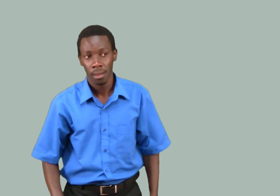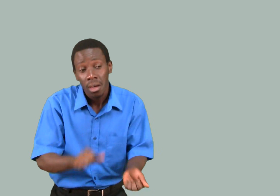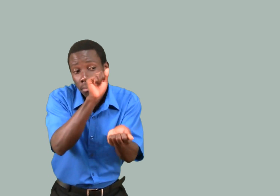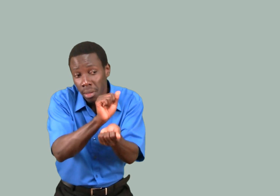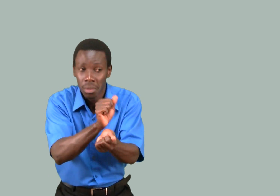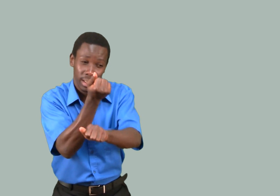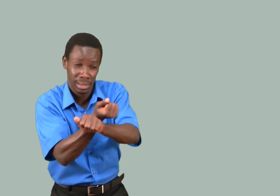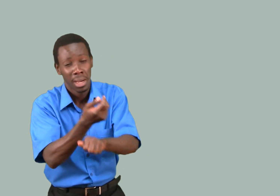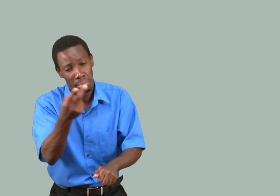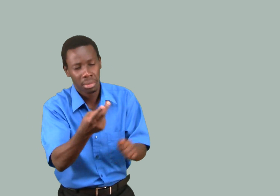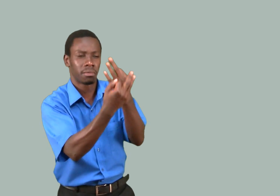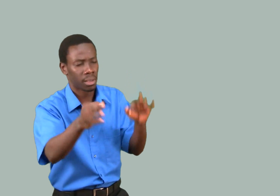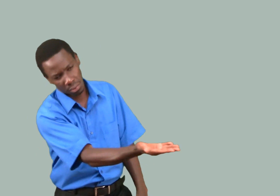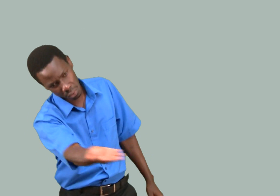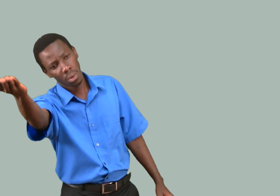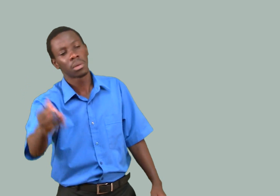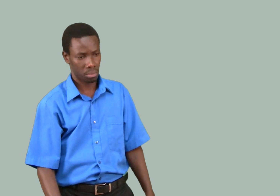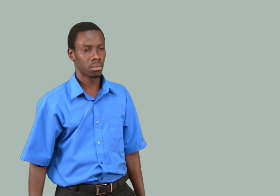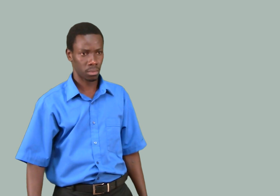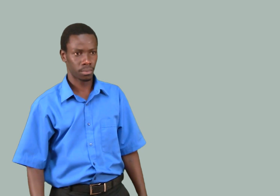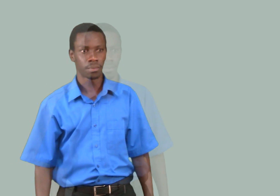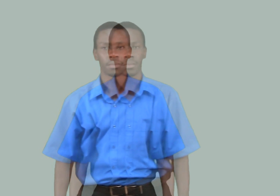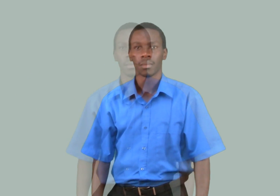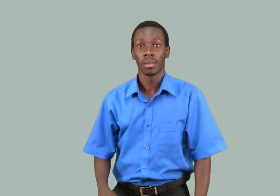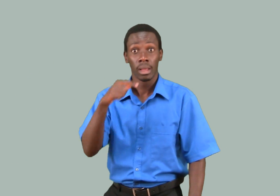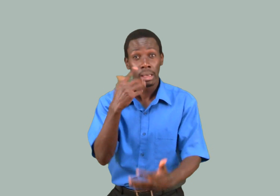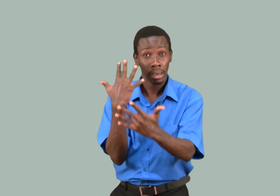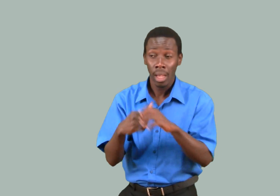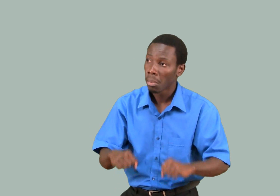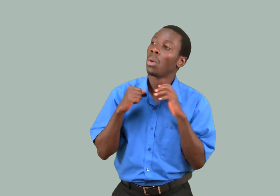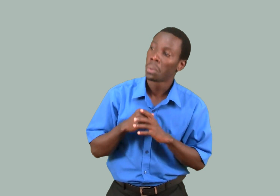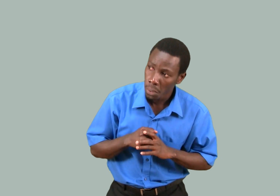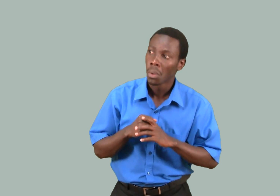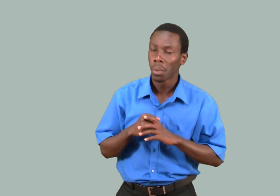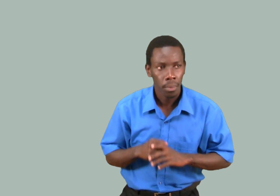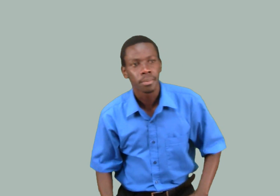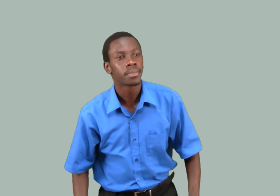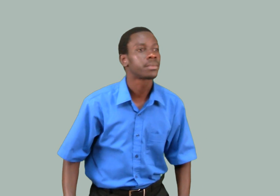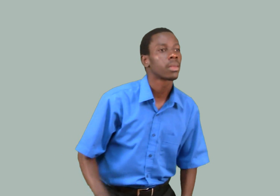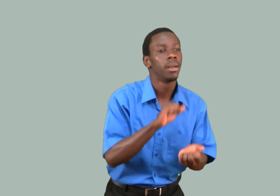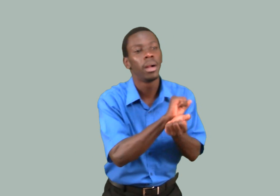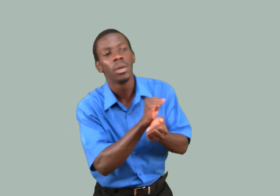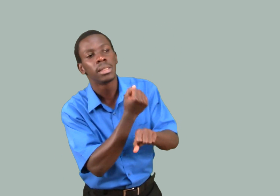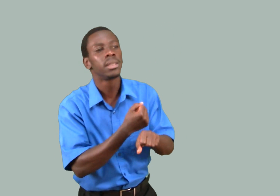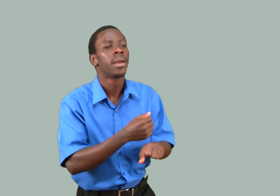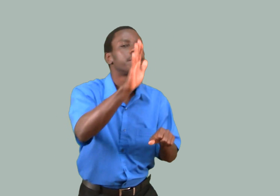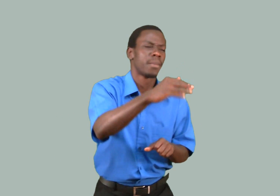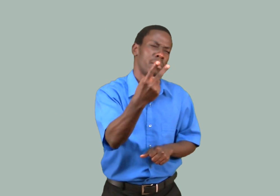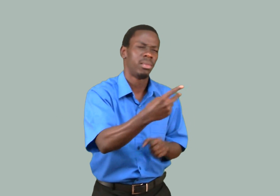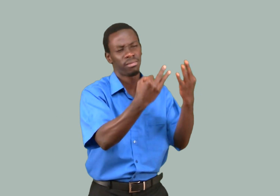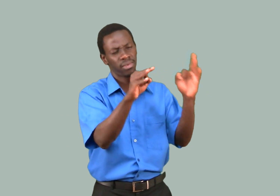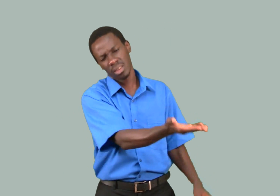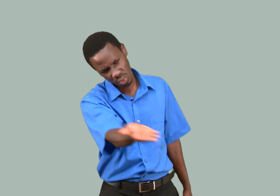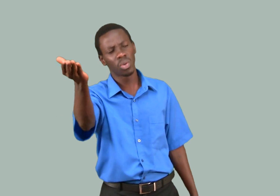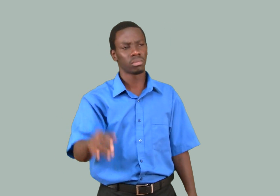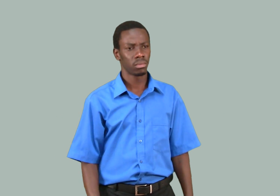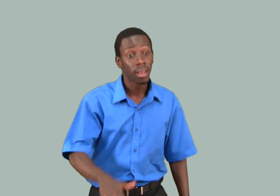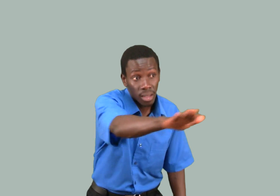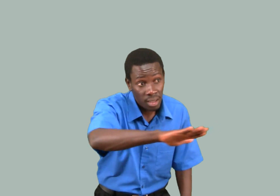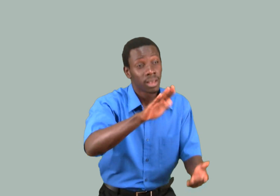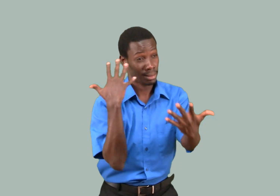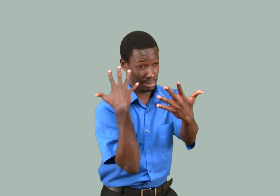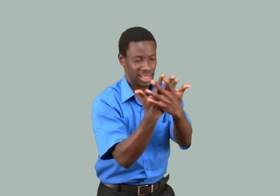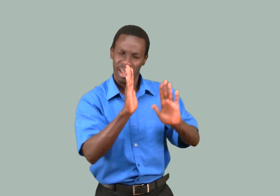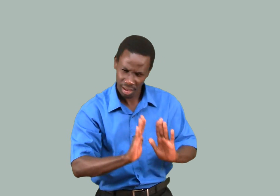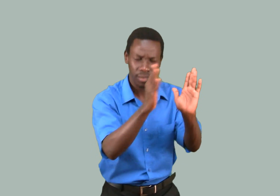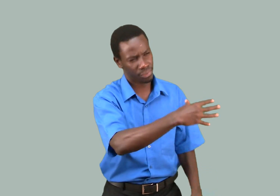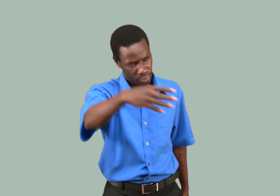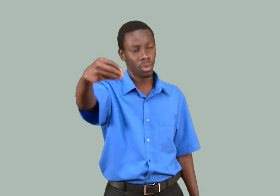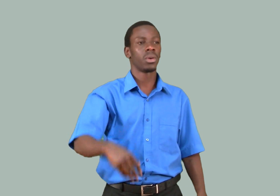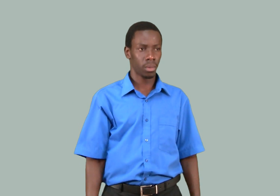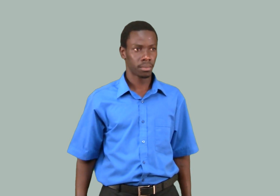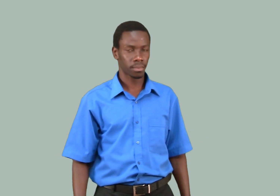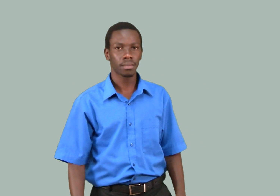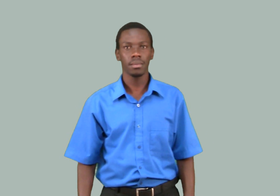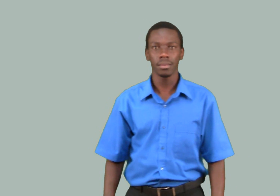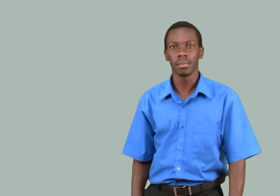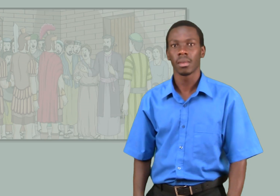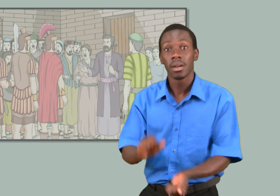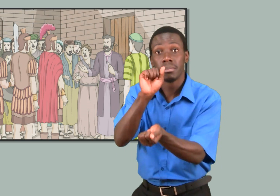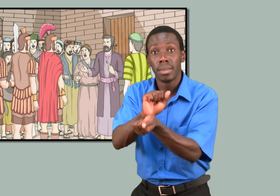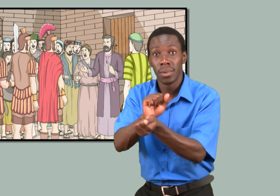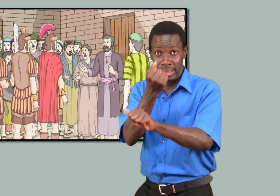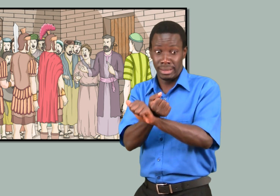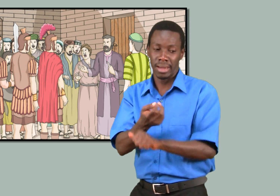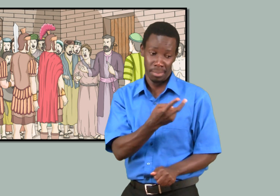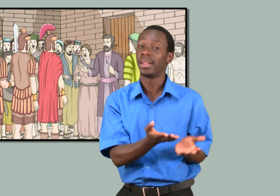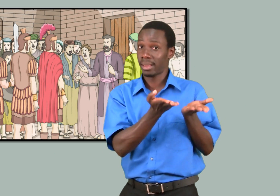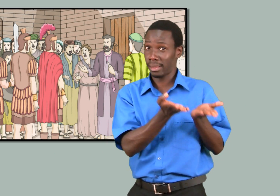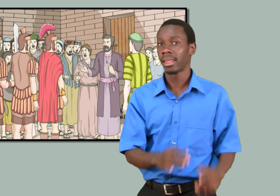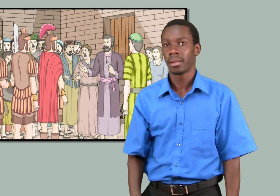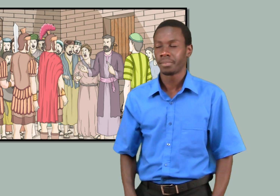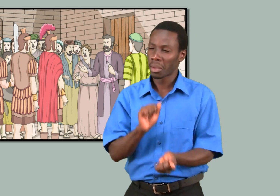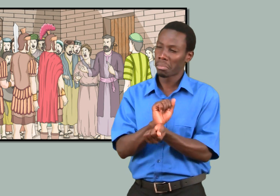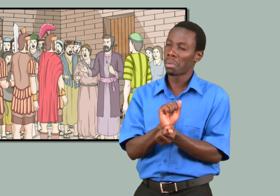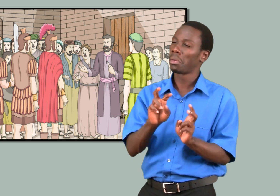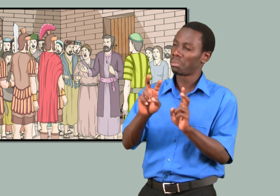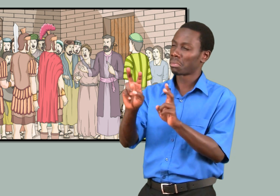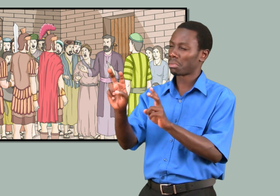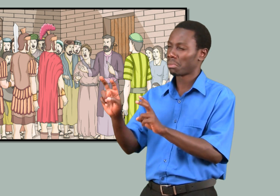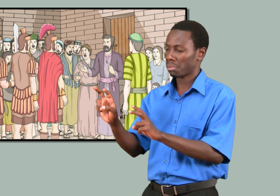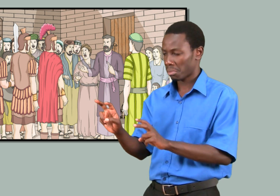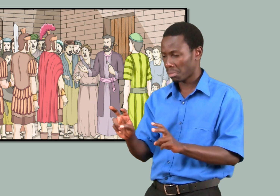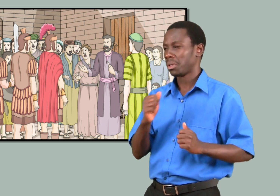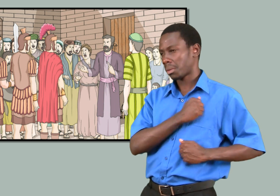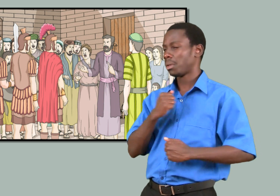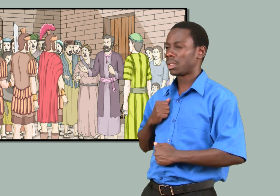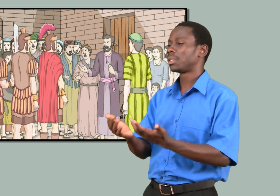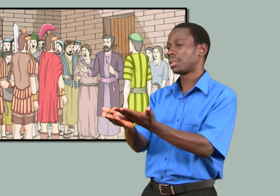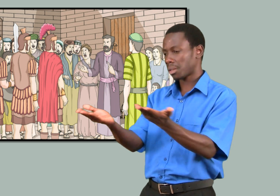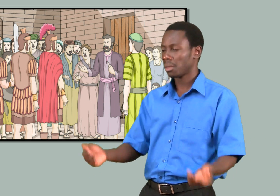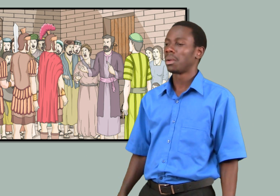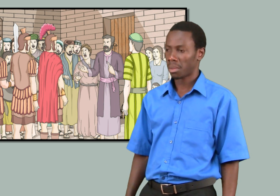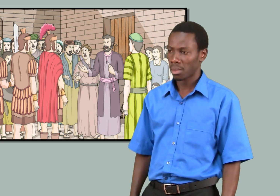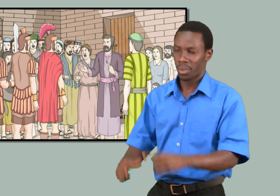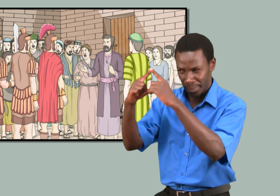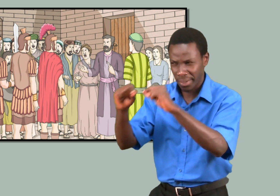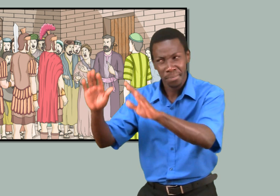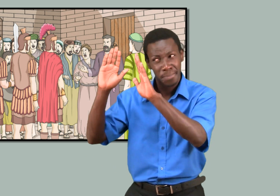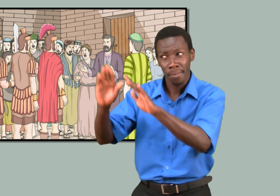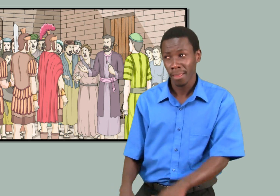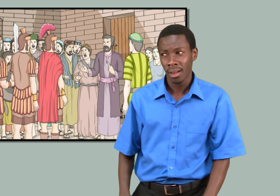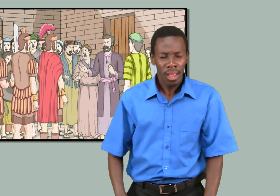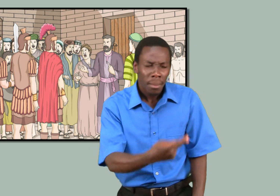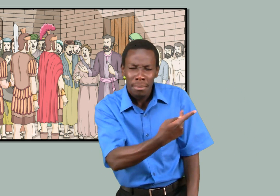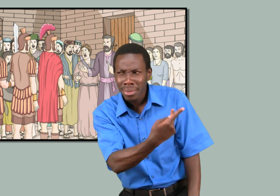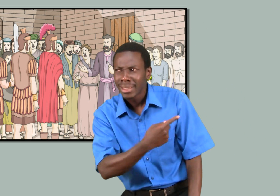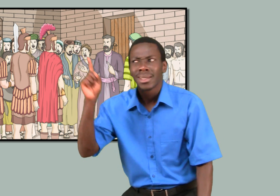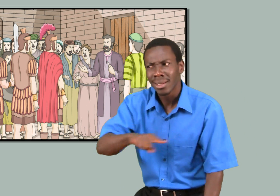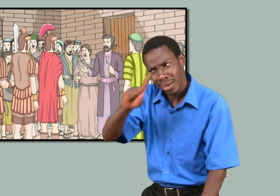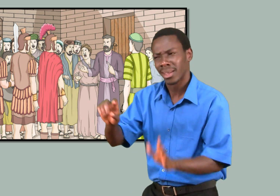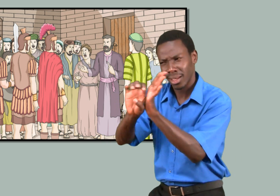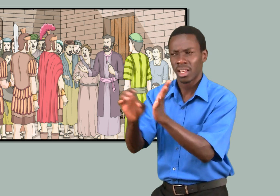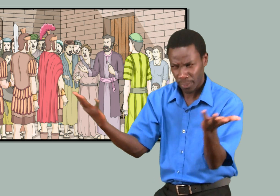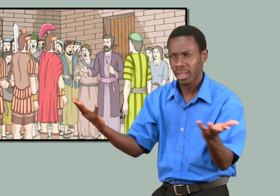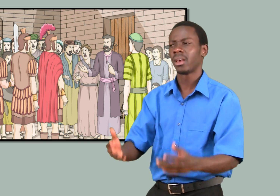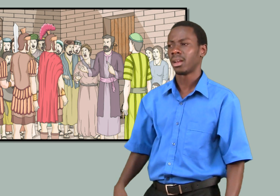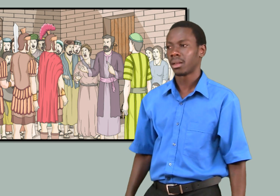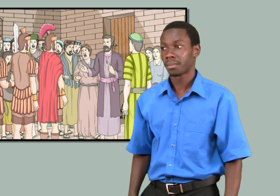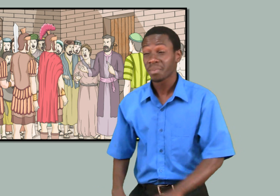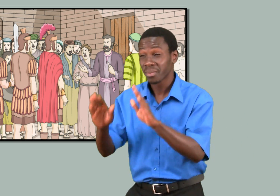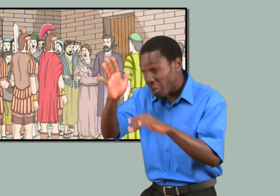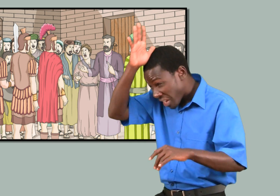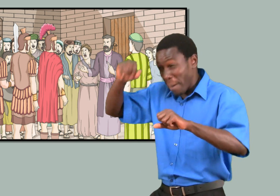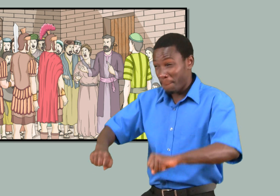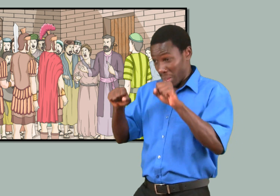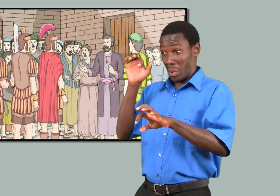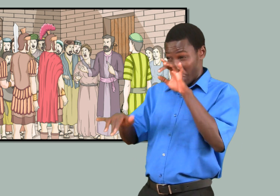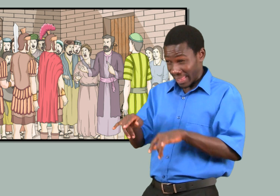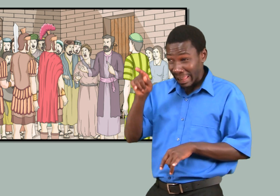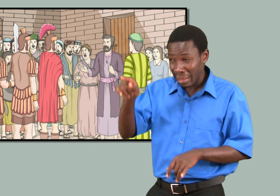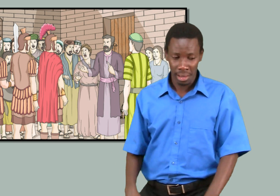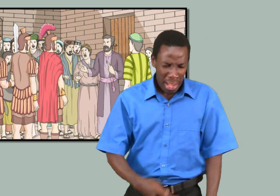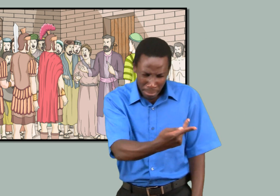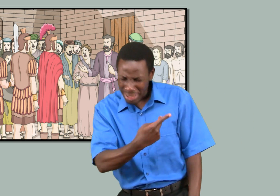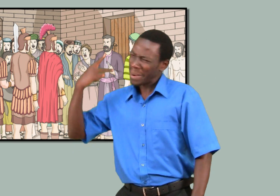The jailer informed Paul: “The magistrates have sent orders to release you. Now you may go on your way in peace.”